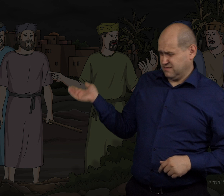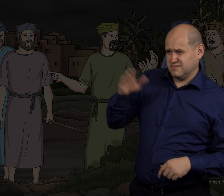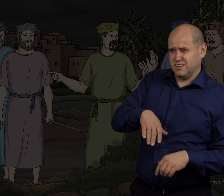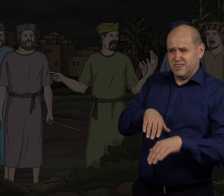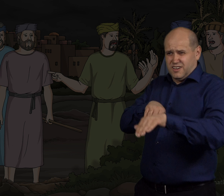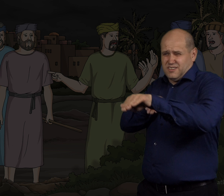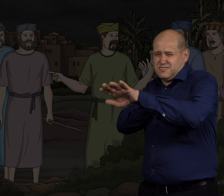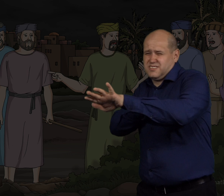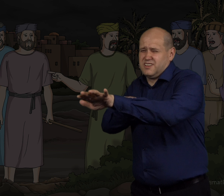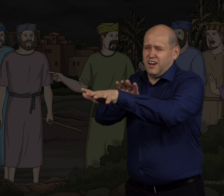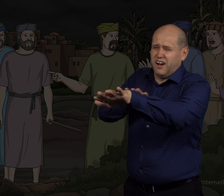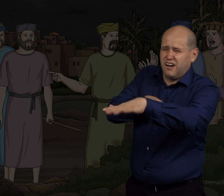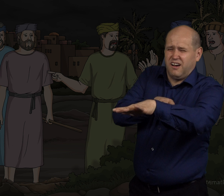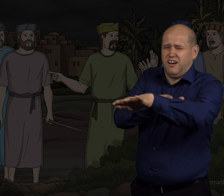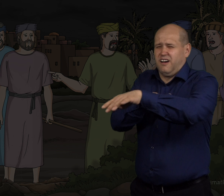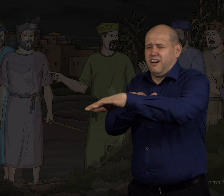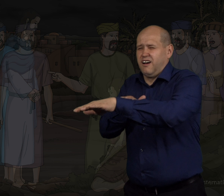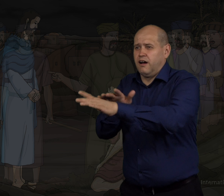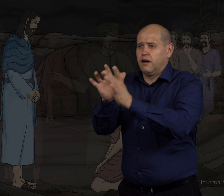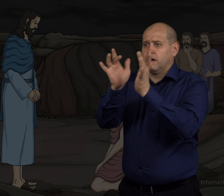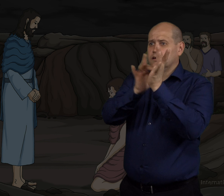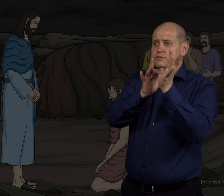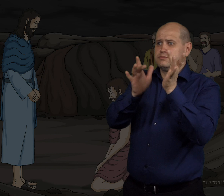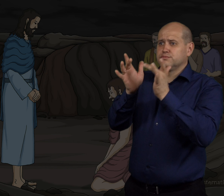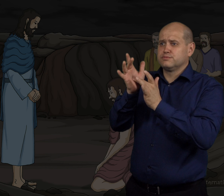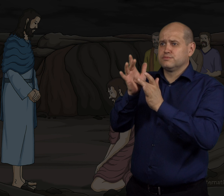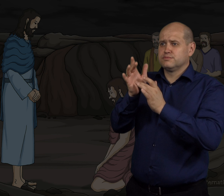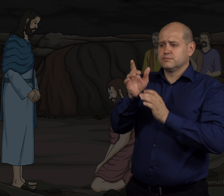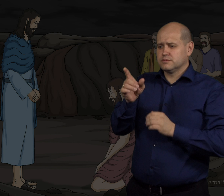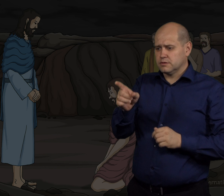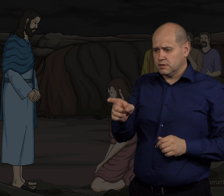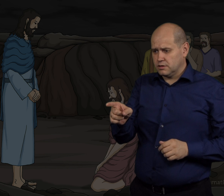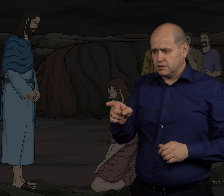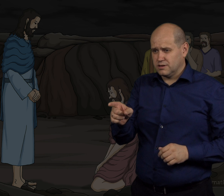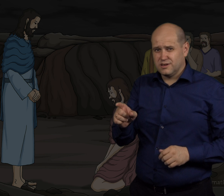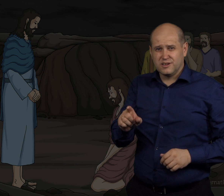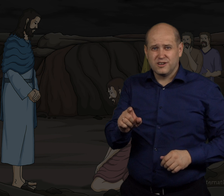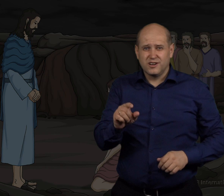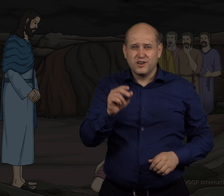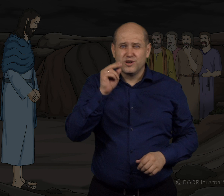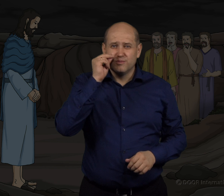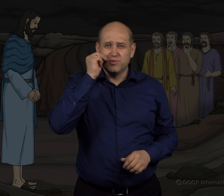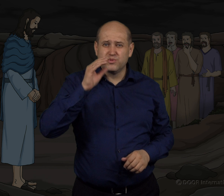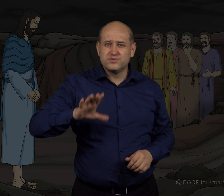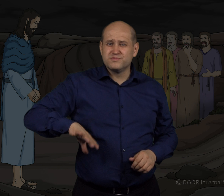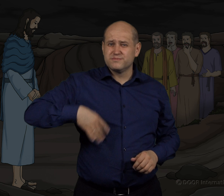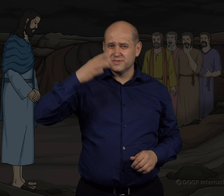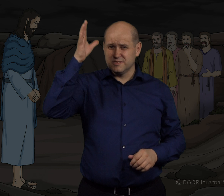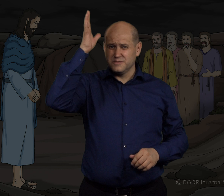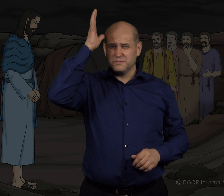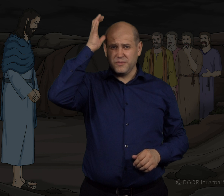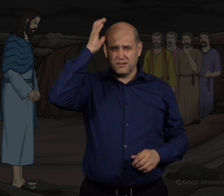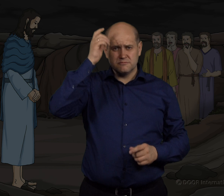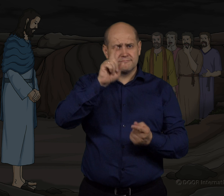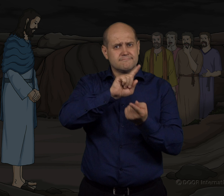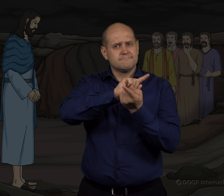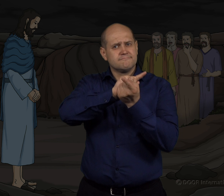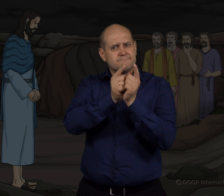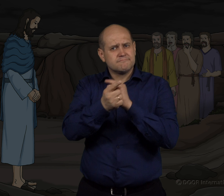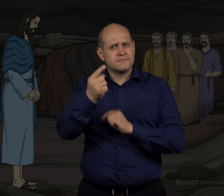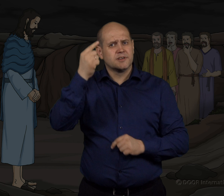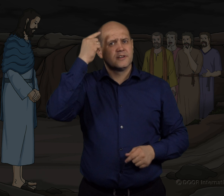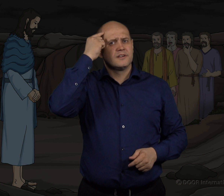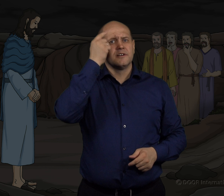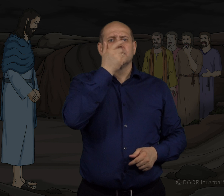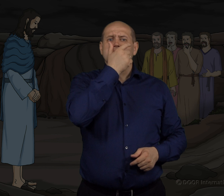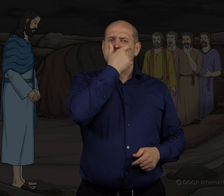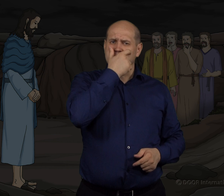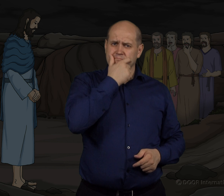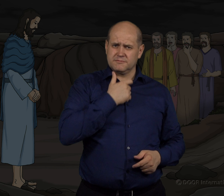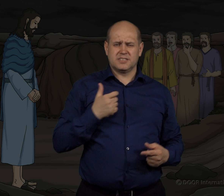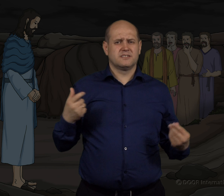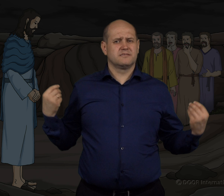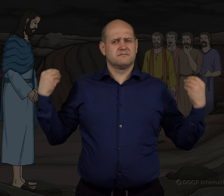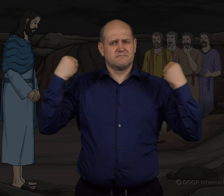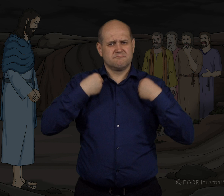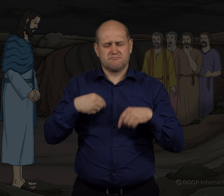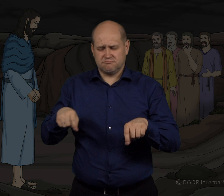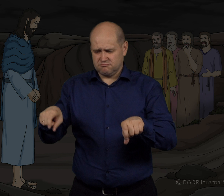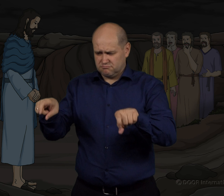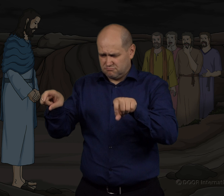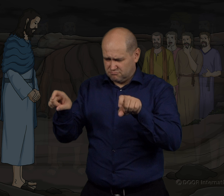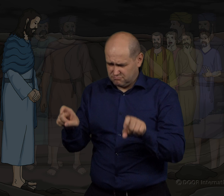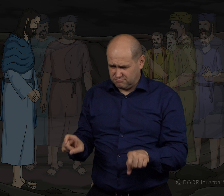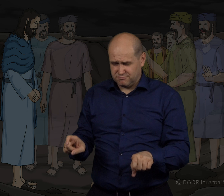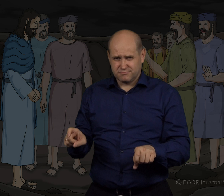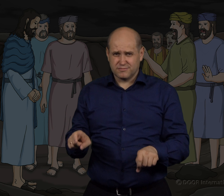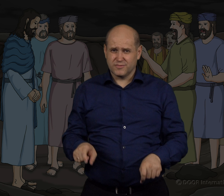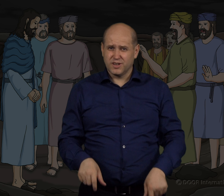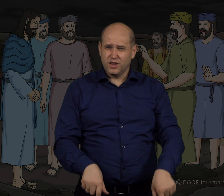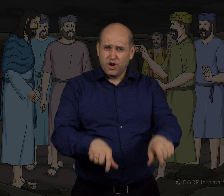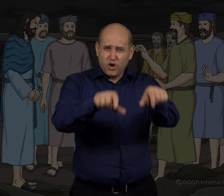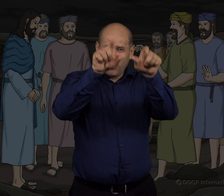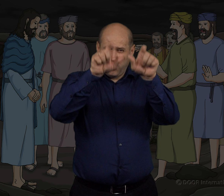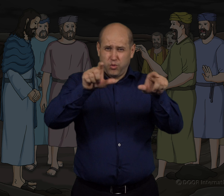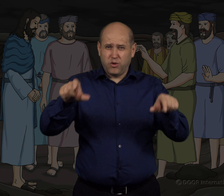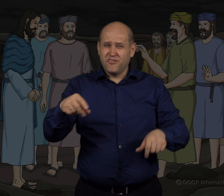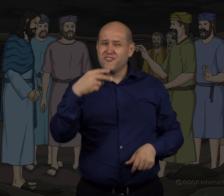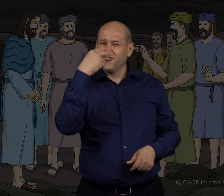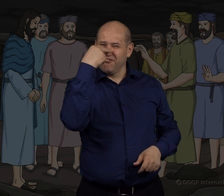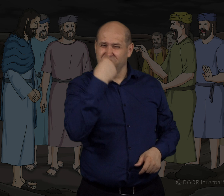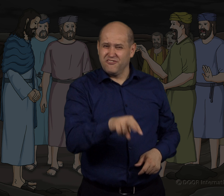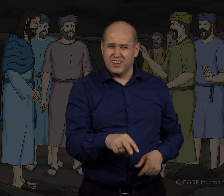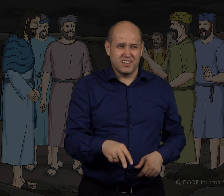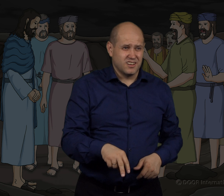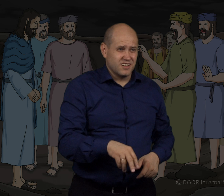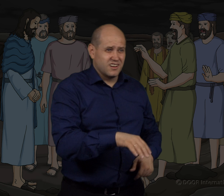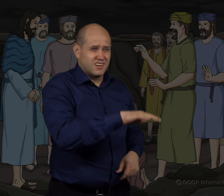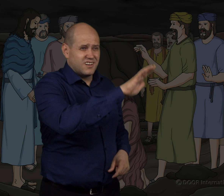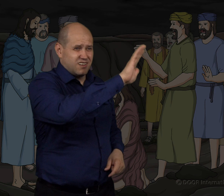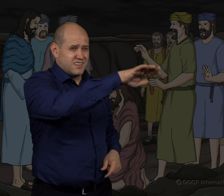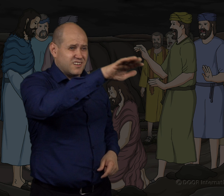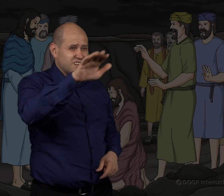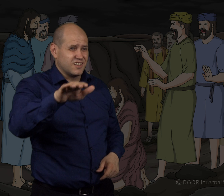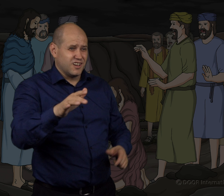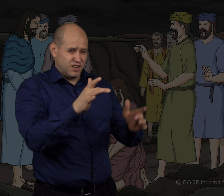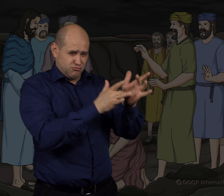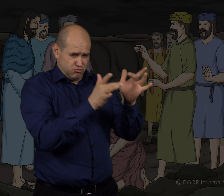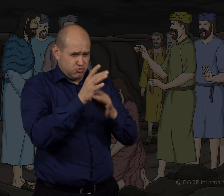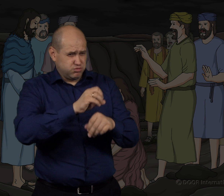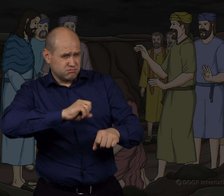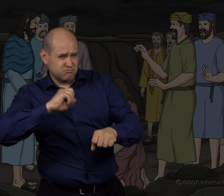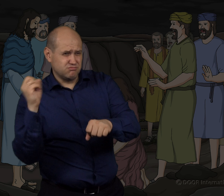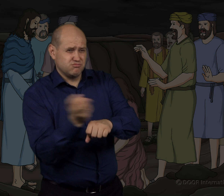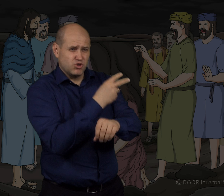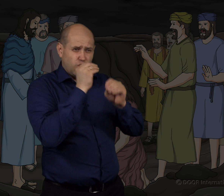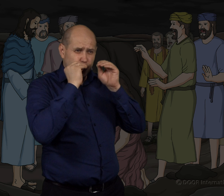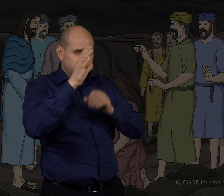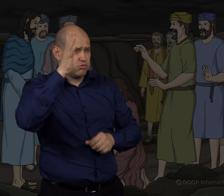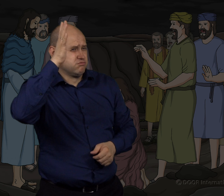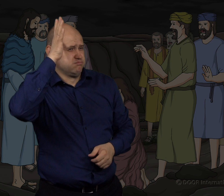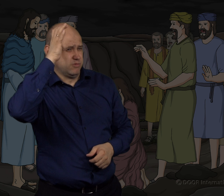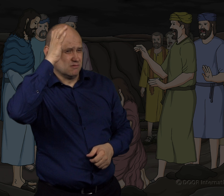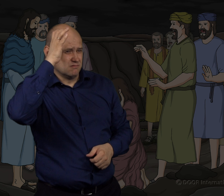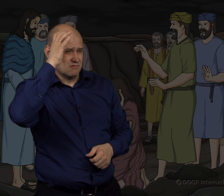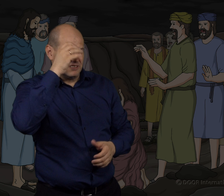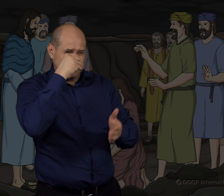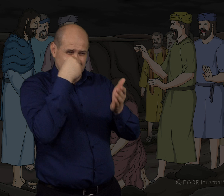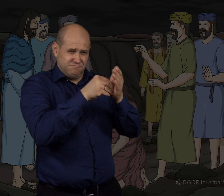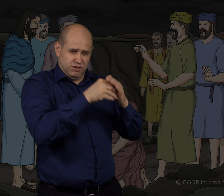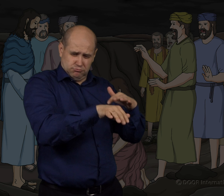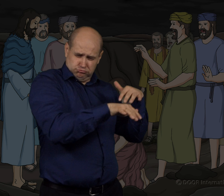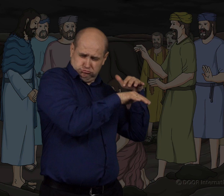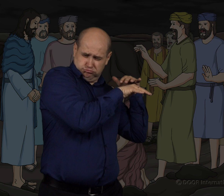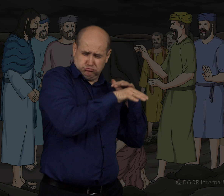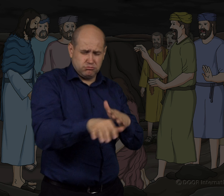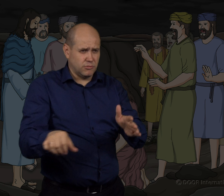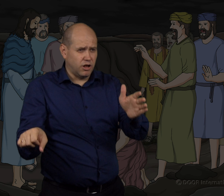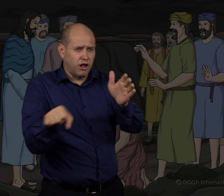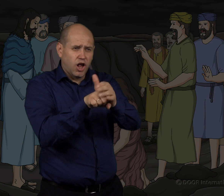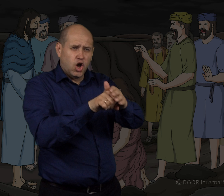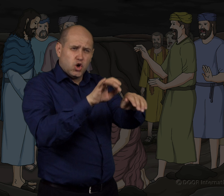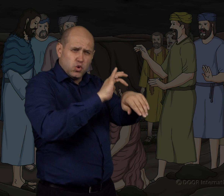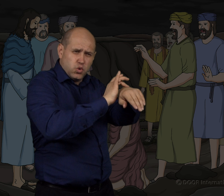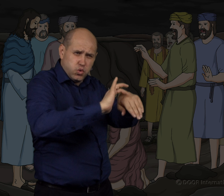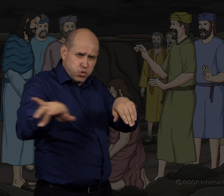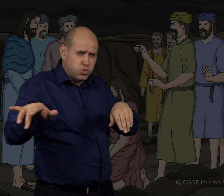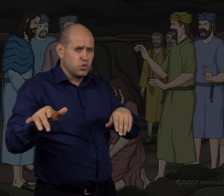When they came to Jesus, they saw the man who had been possessed by the legion of demons sitting there, clothed and in his right mind; and they were afraid.